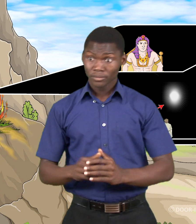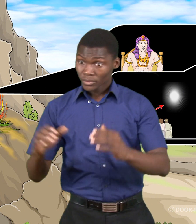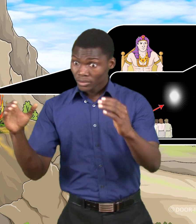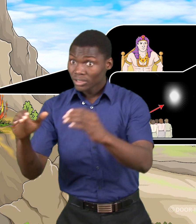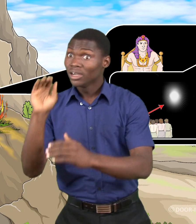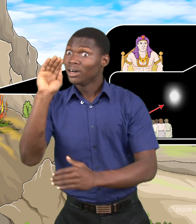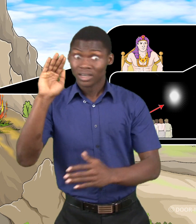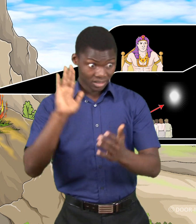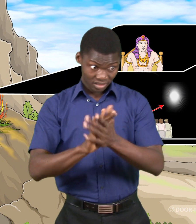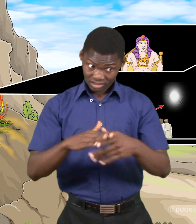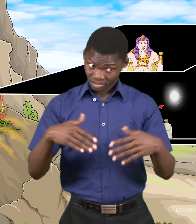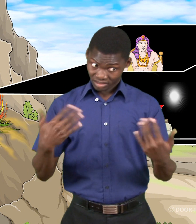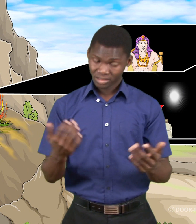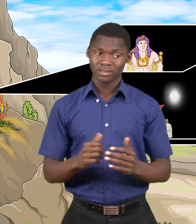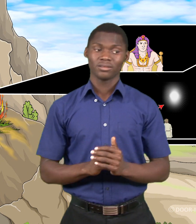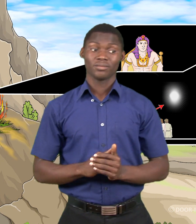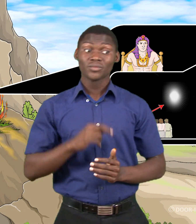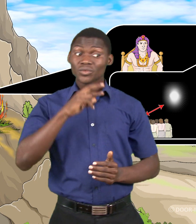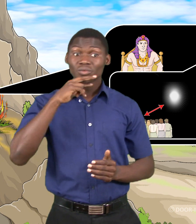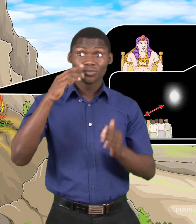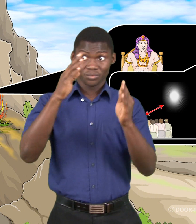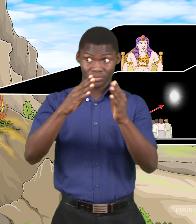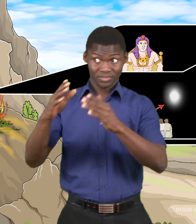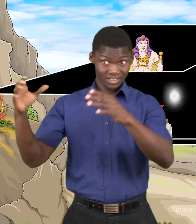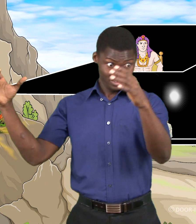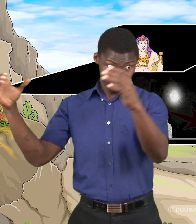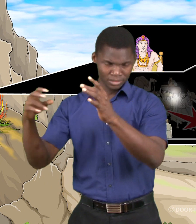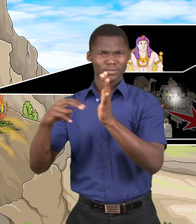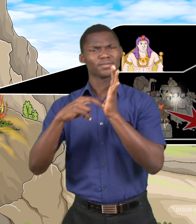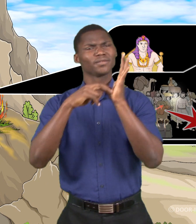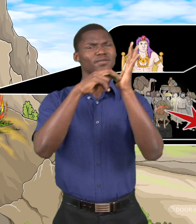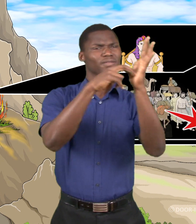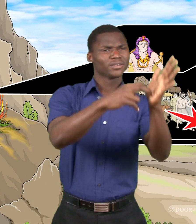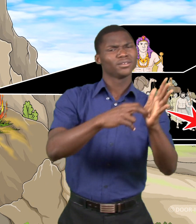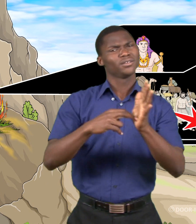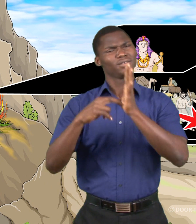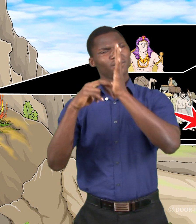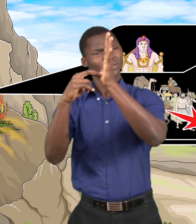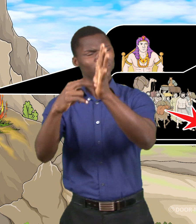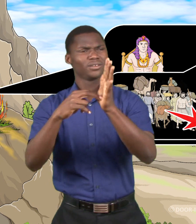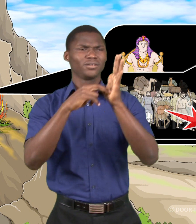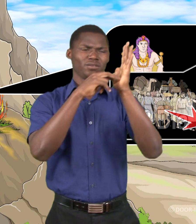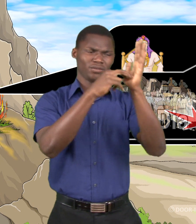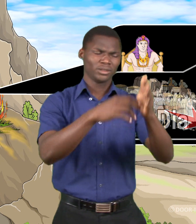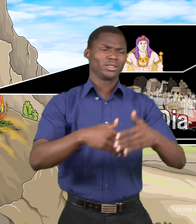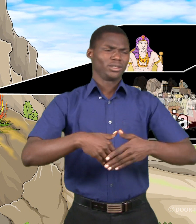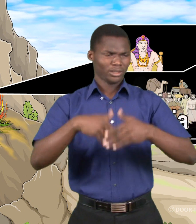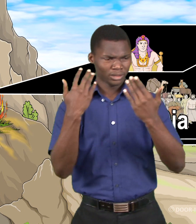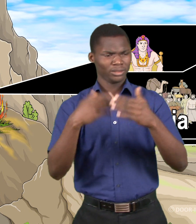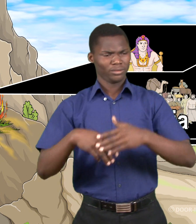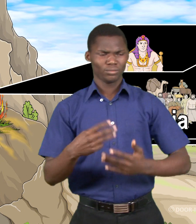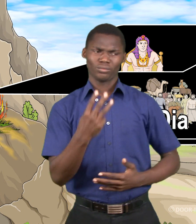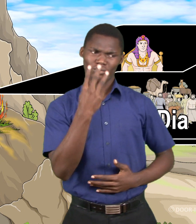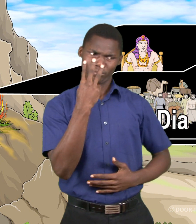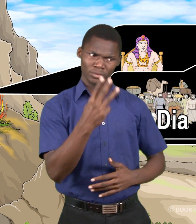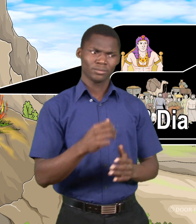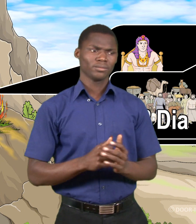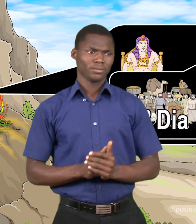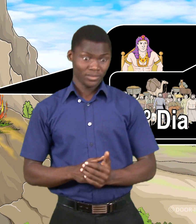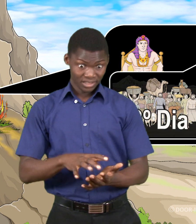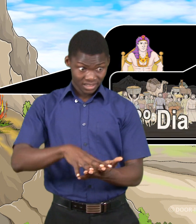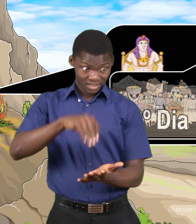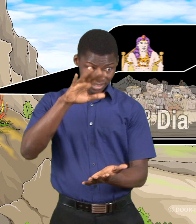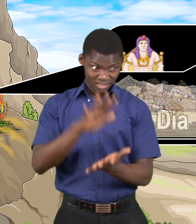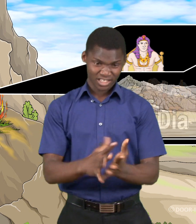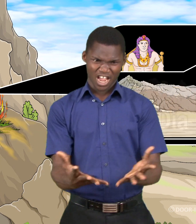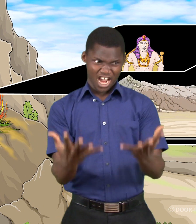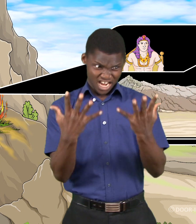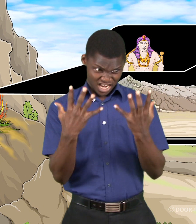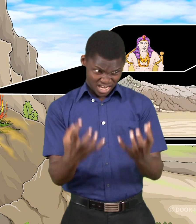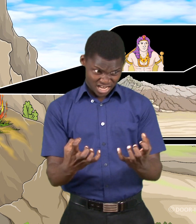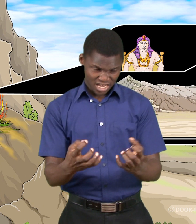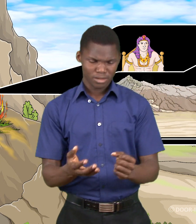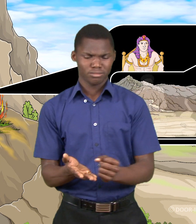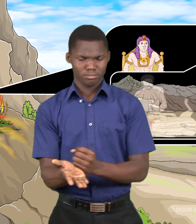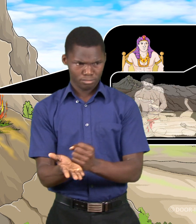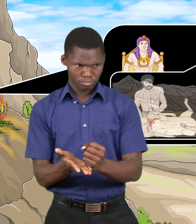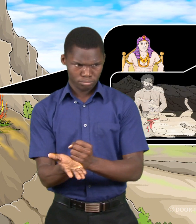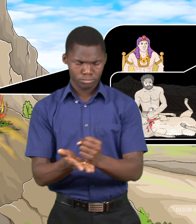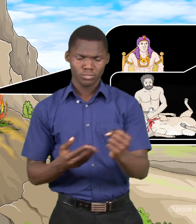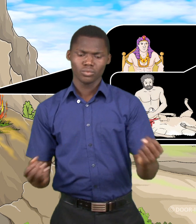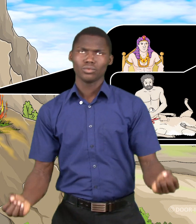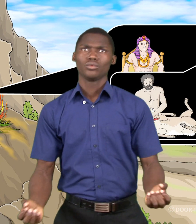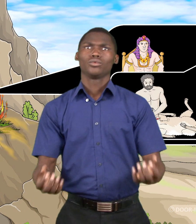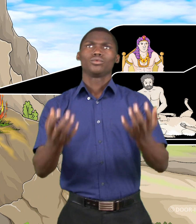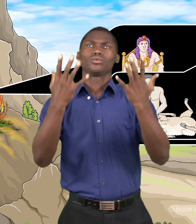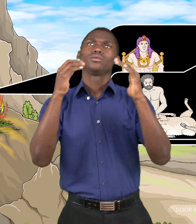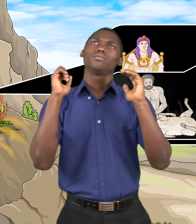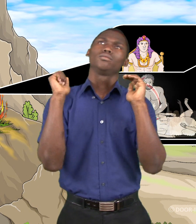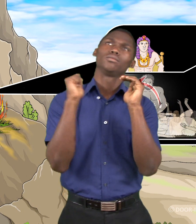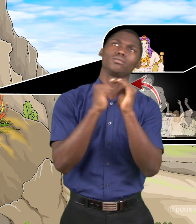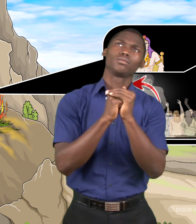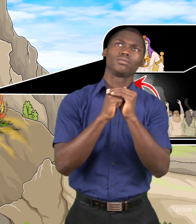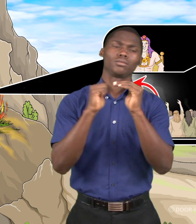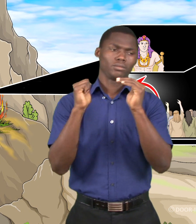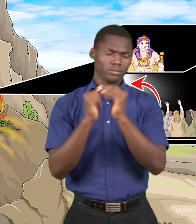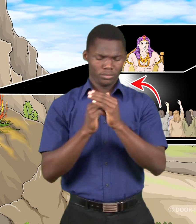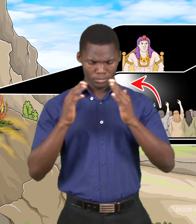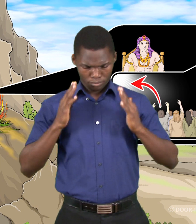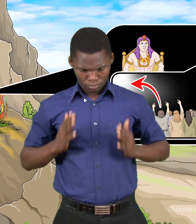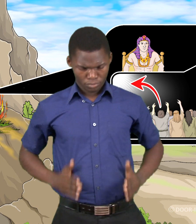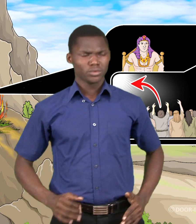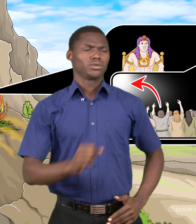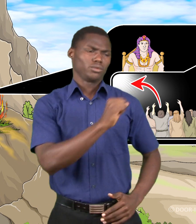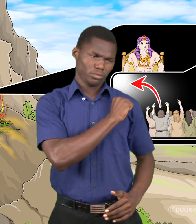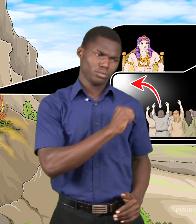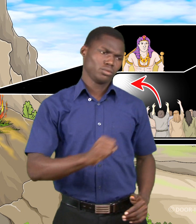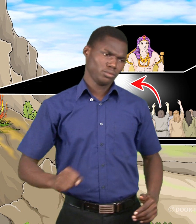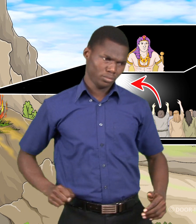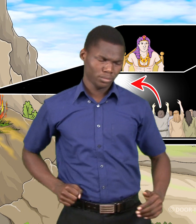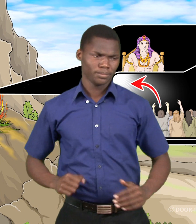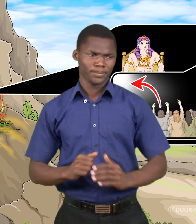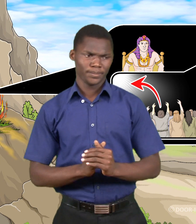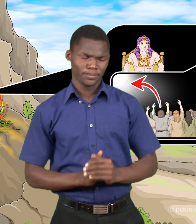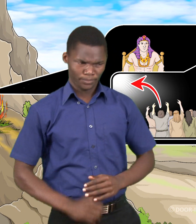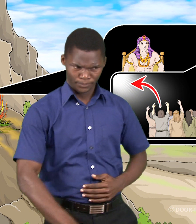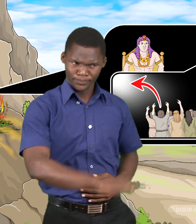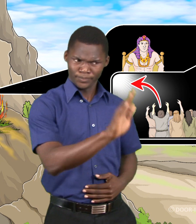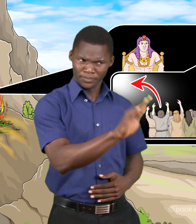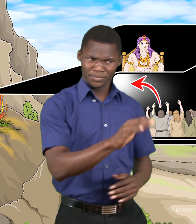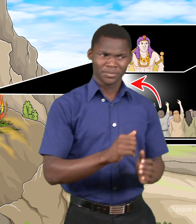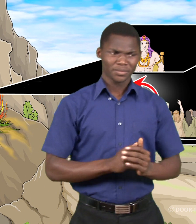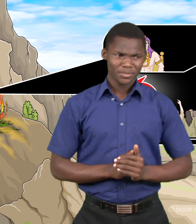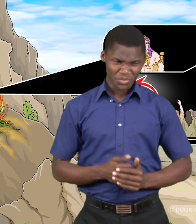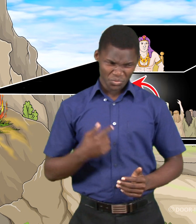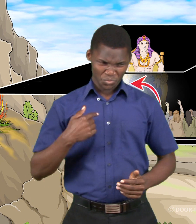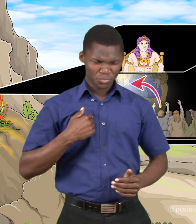Now please let us take a three-day journey into the wilderness, so that we may sacrifice to the LORD our God.’